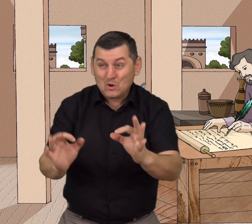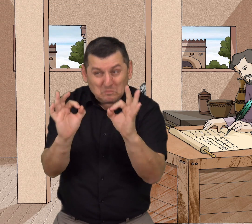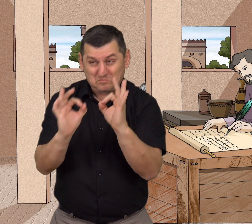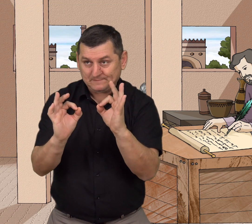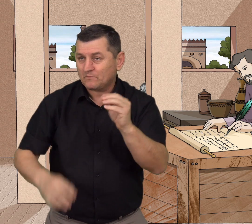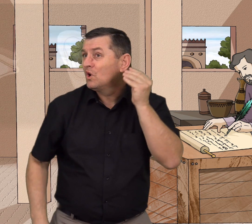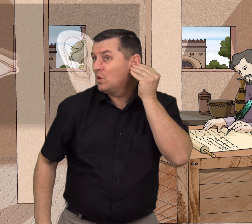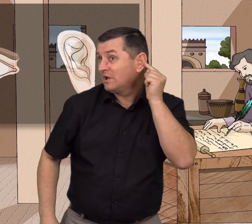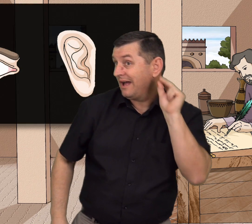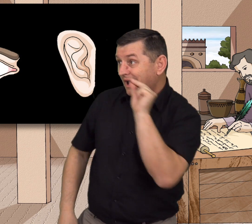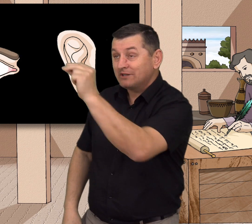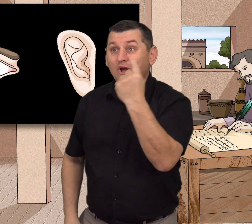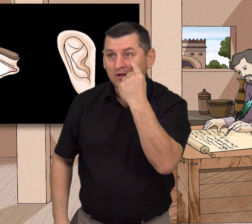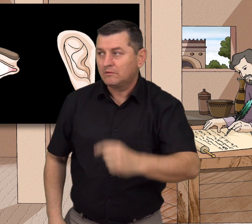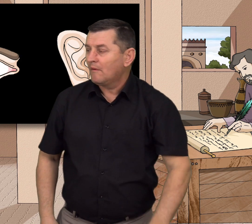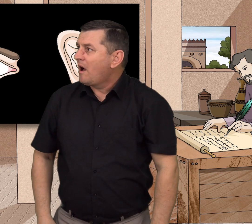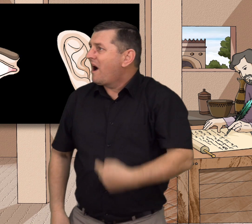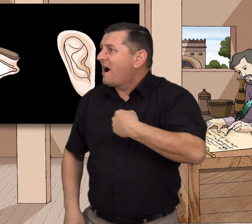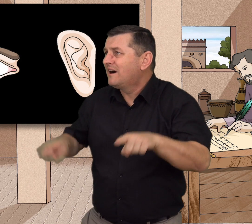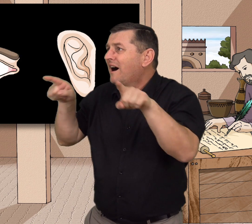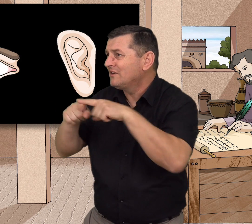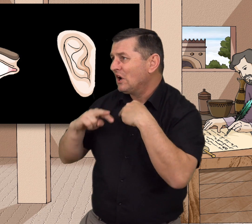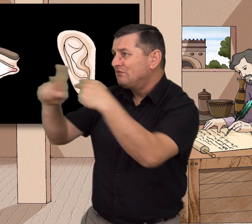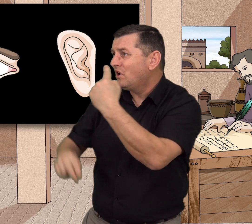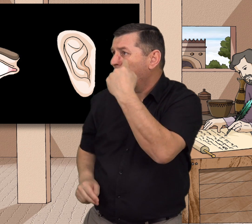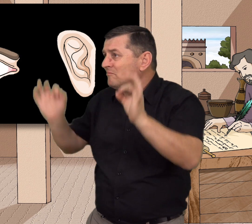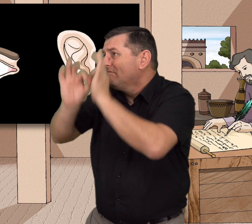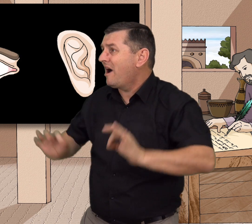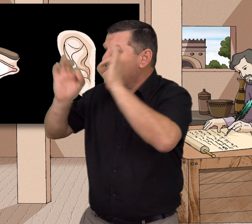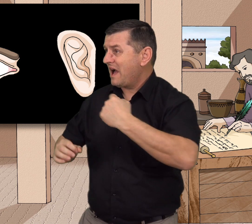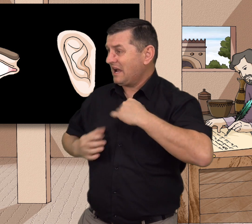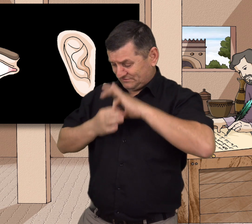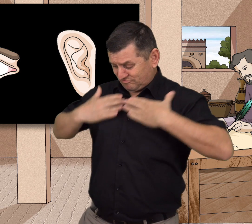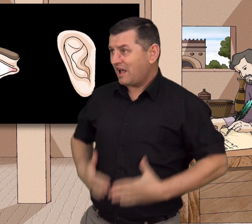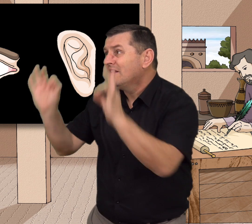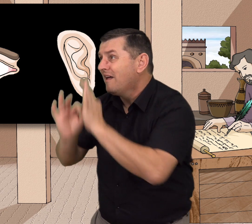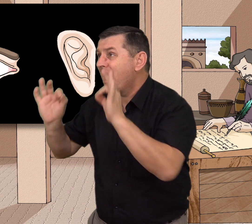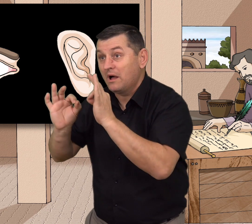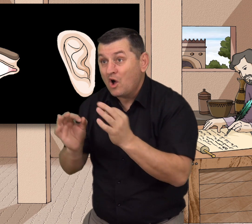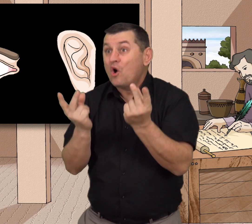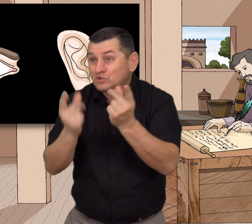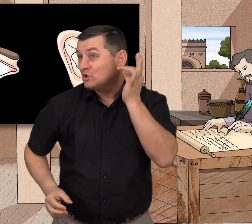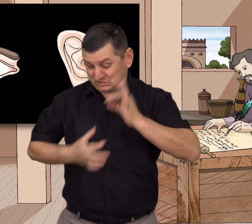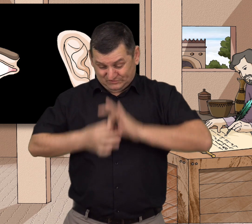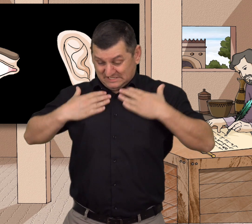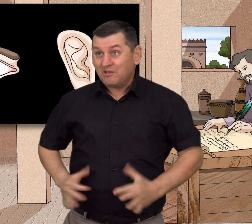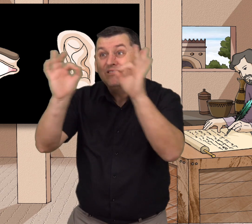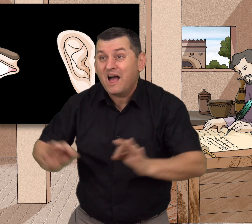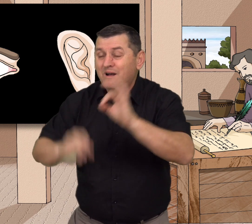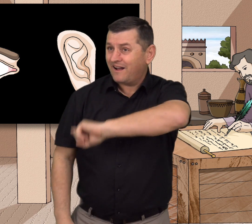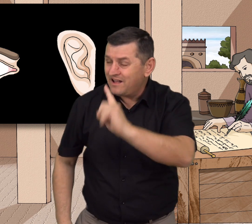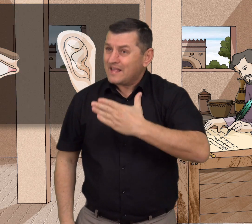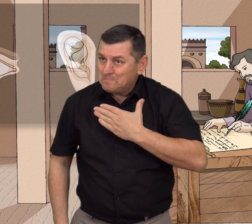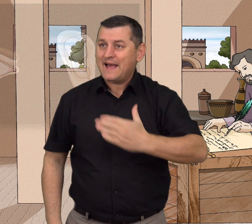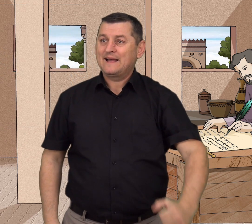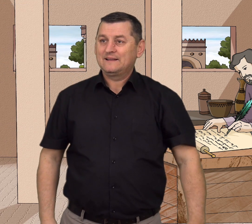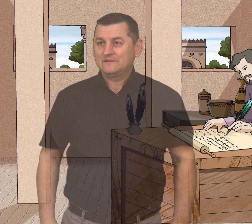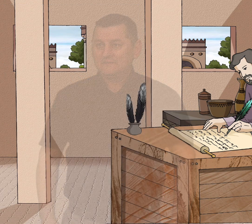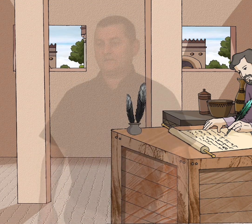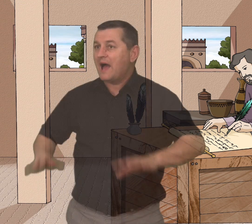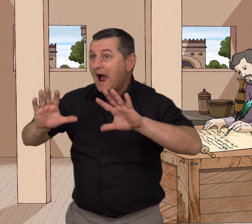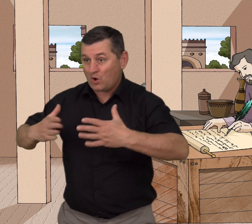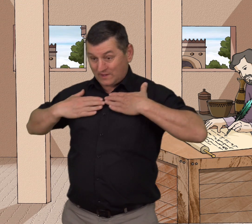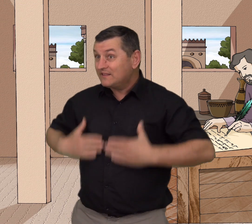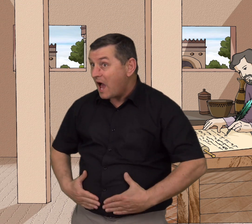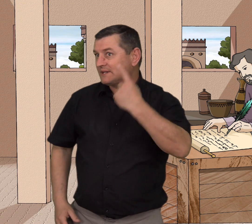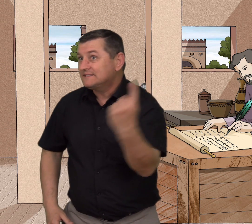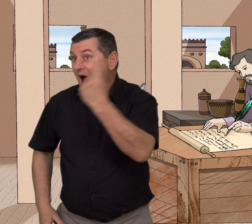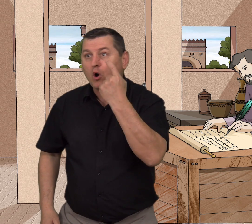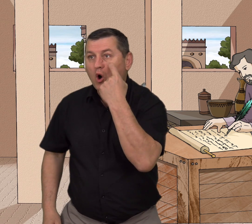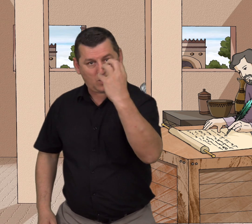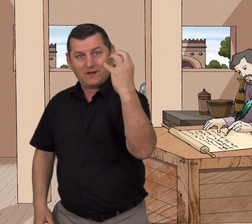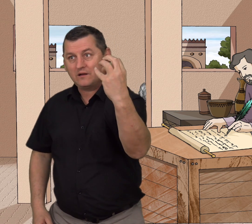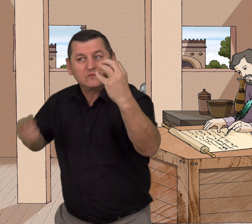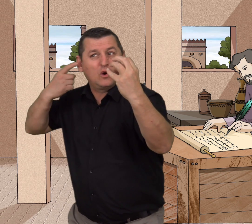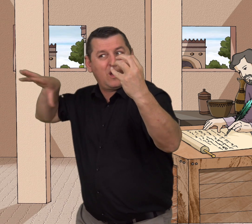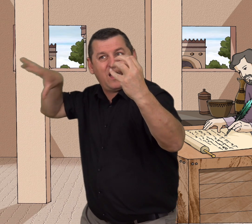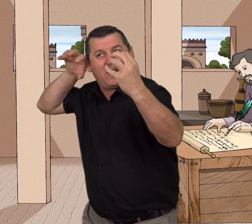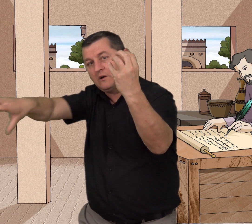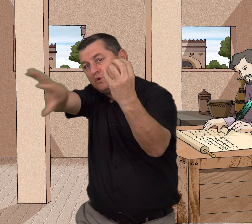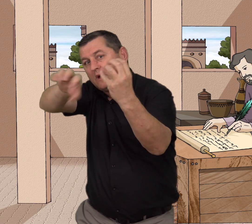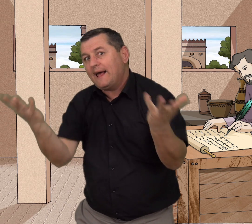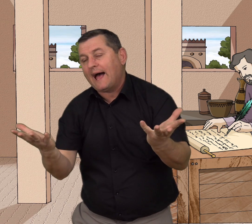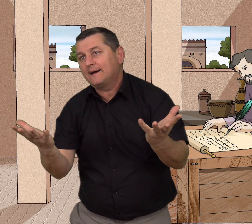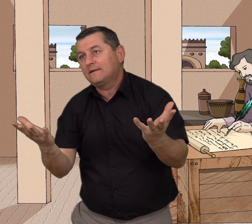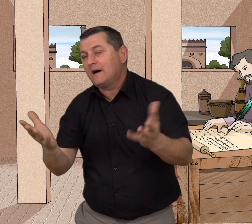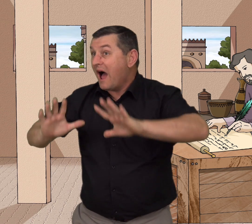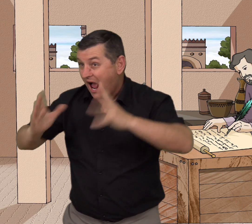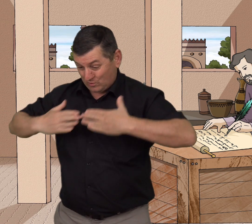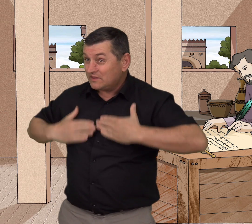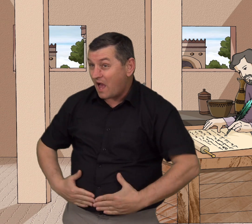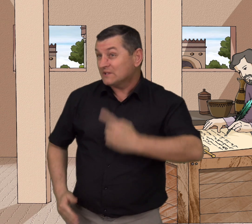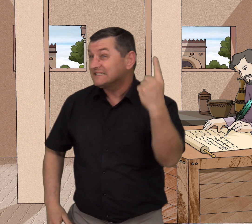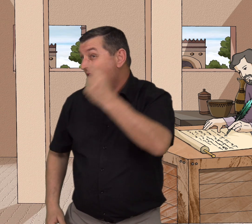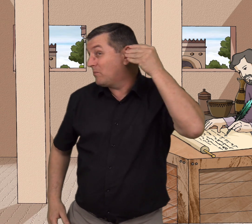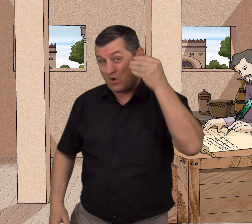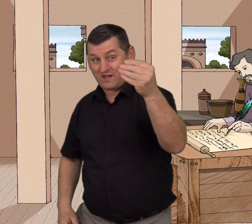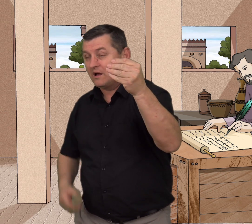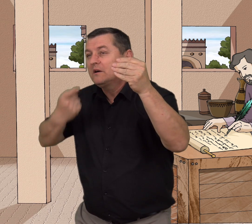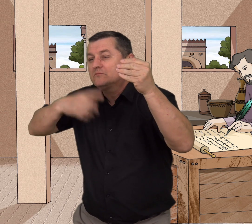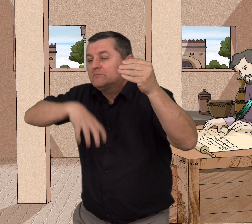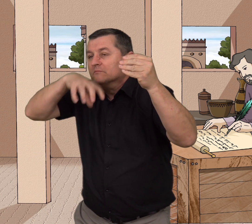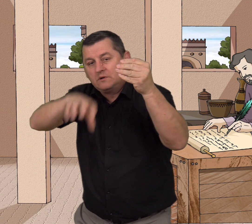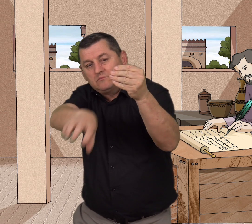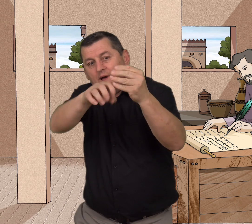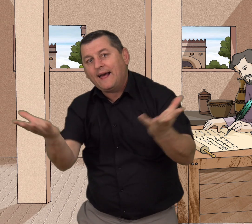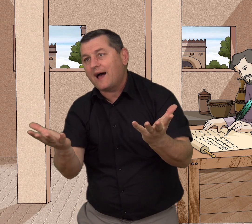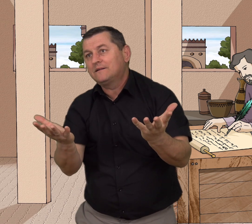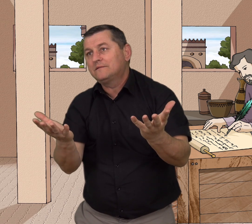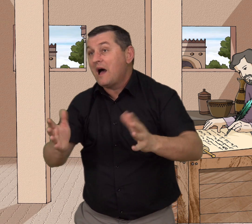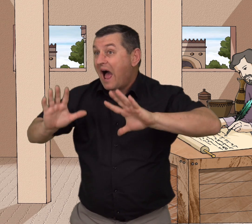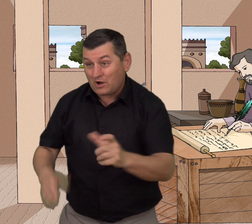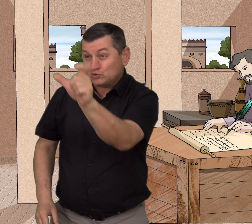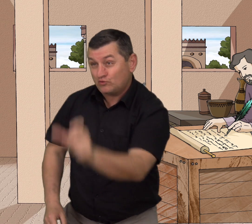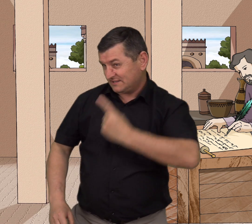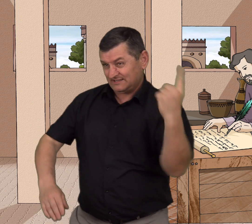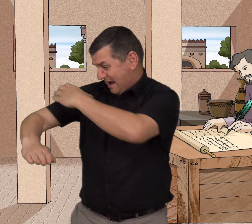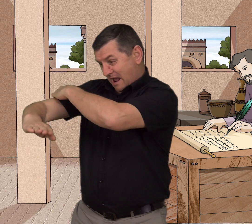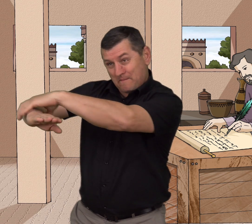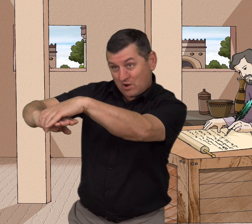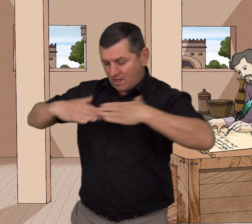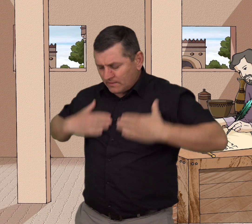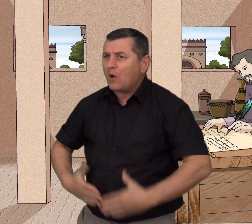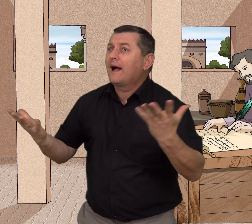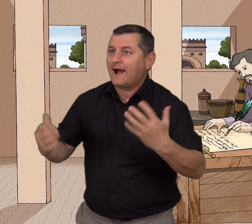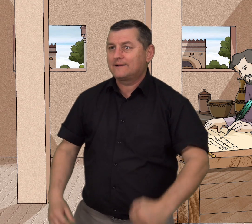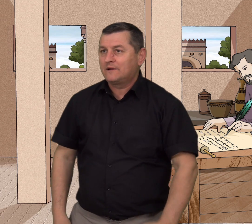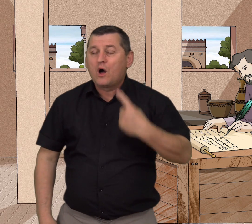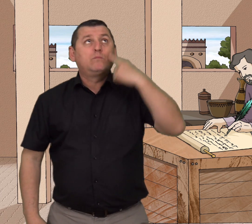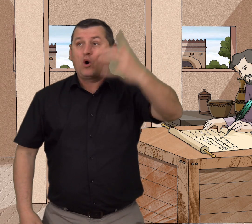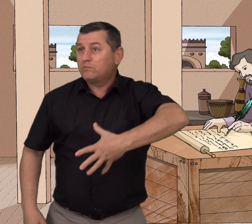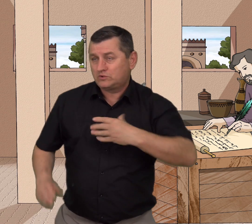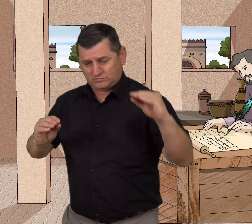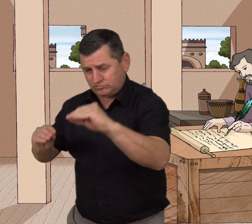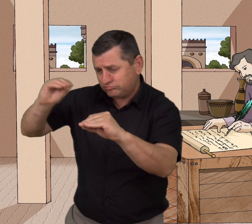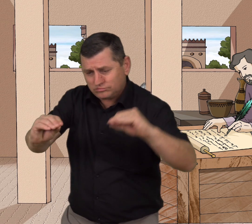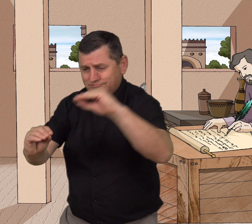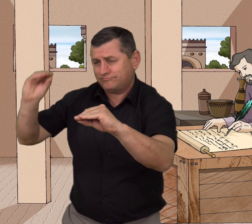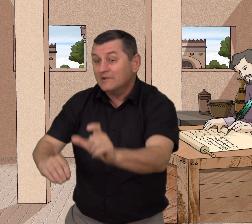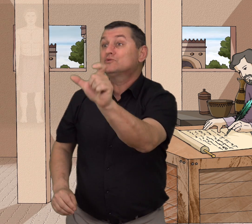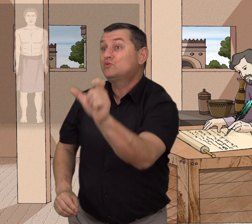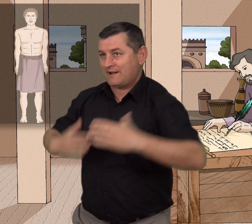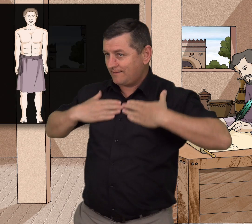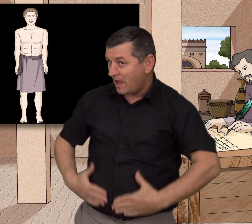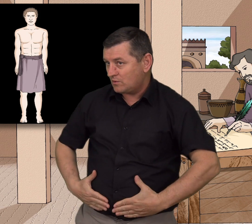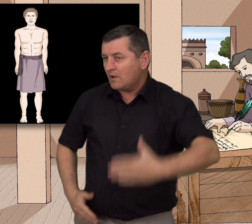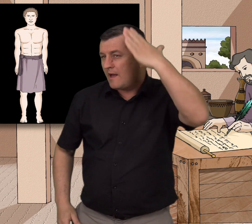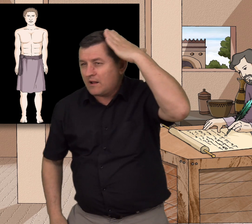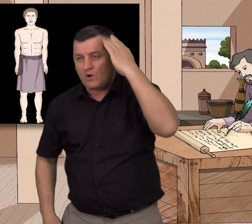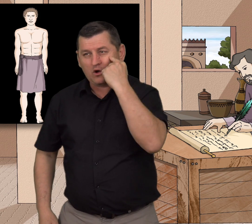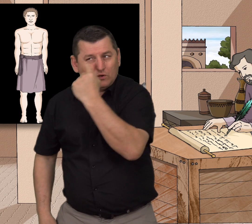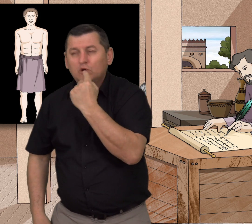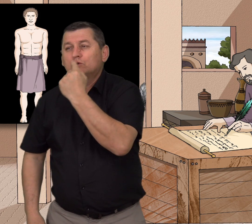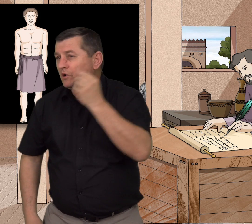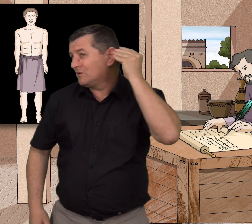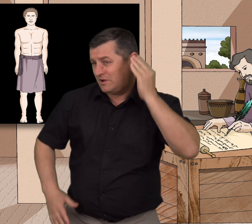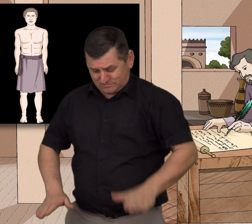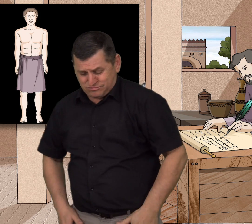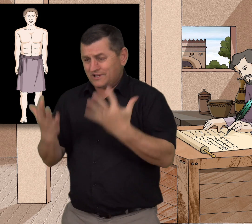And if the ear should say, “Because I am not an eye, I do not belong to the body,” that would not make it any less a part of the body. If the whole body were an eye, where would the sense of hearing be? If the whole body were an ear, where would the sense of smell be?